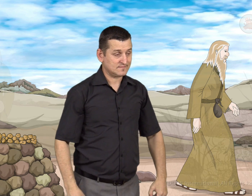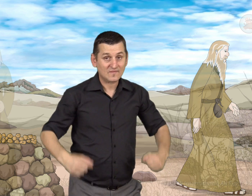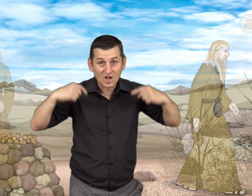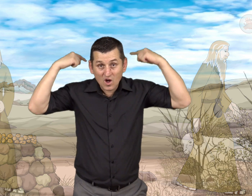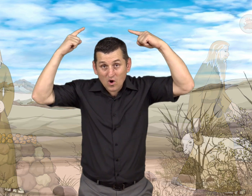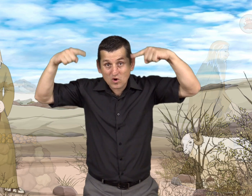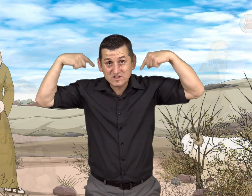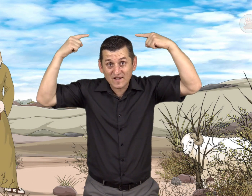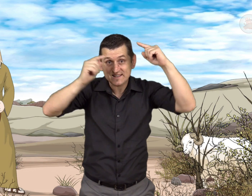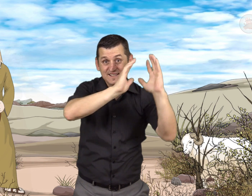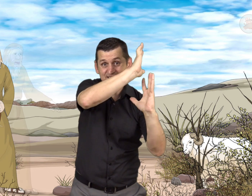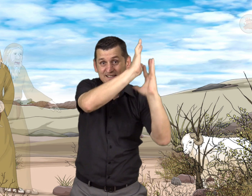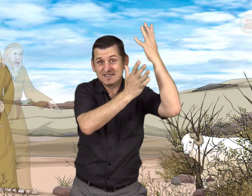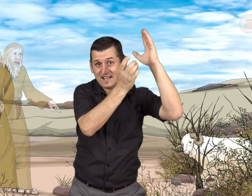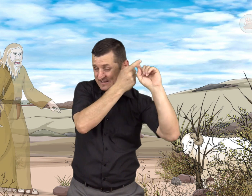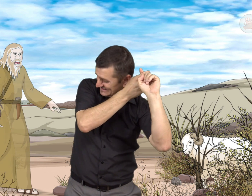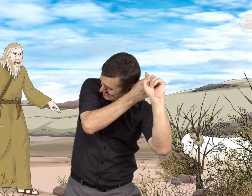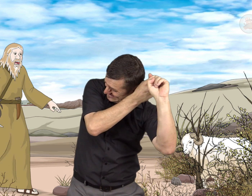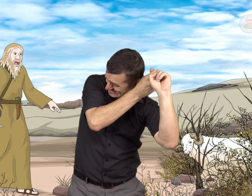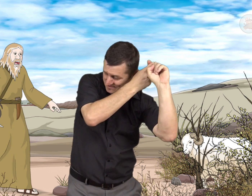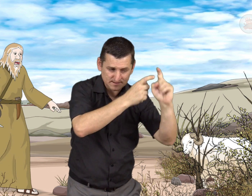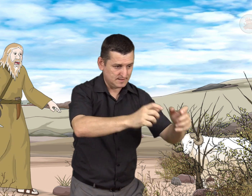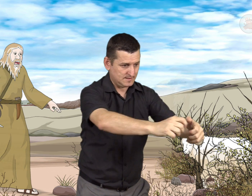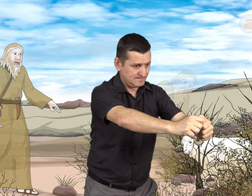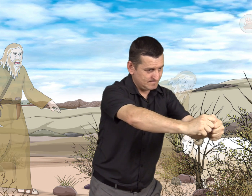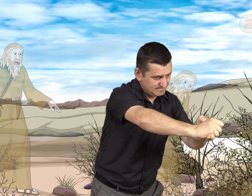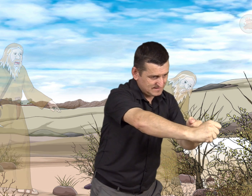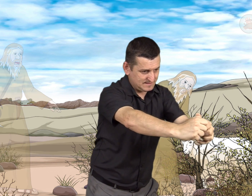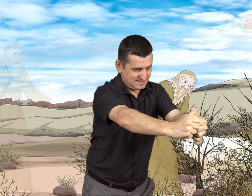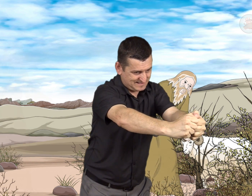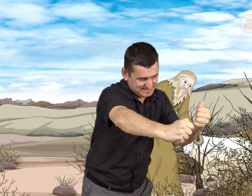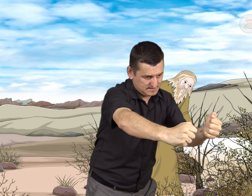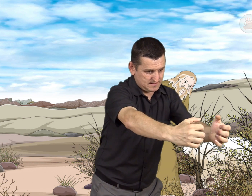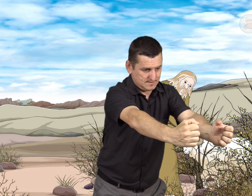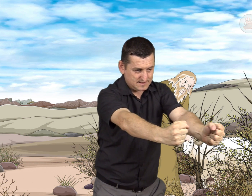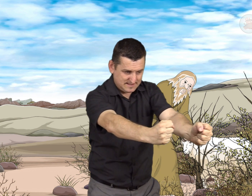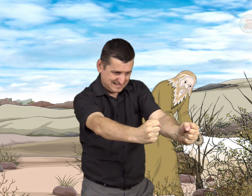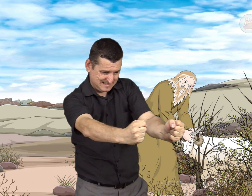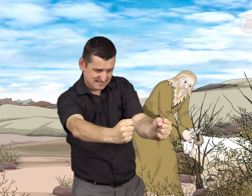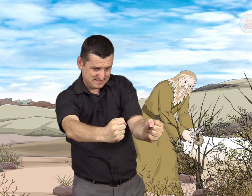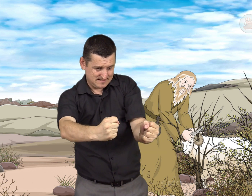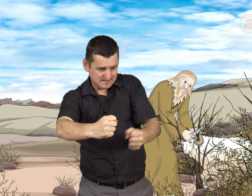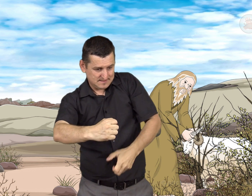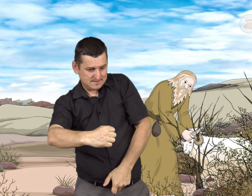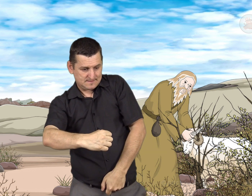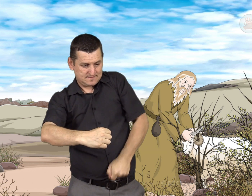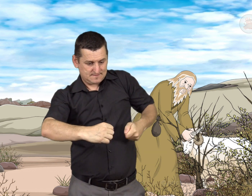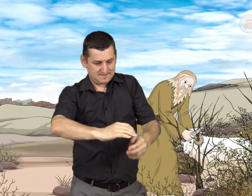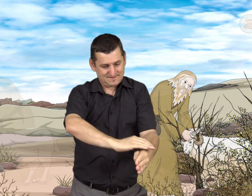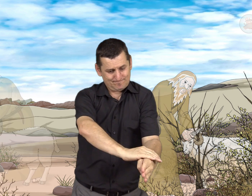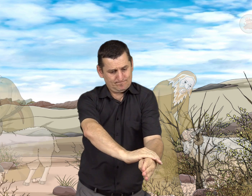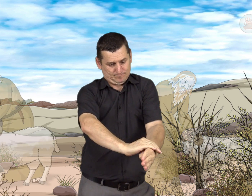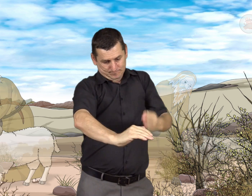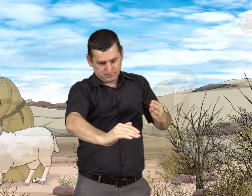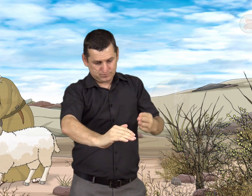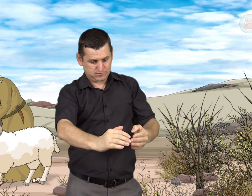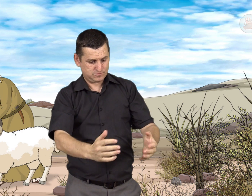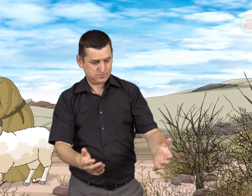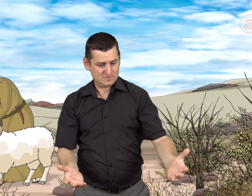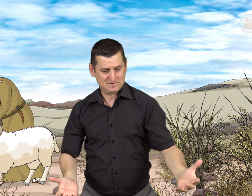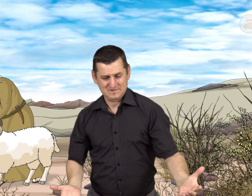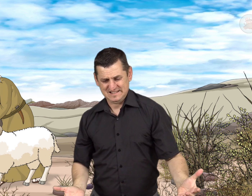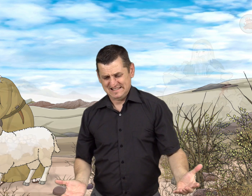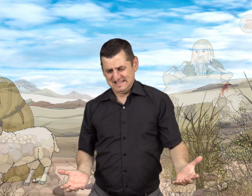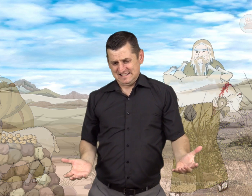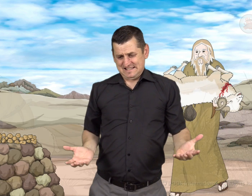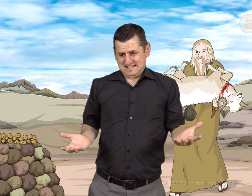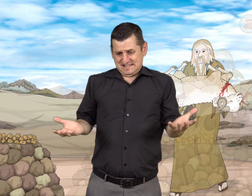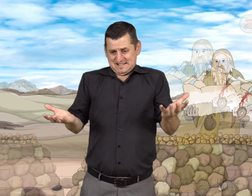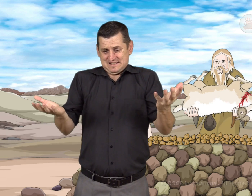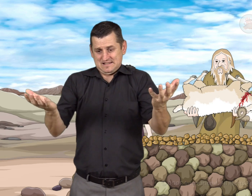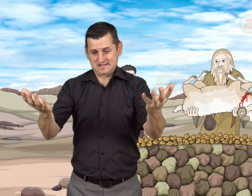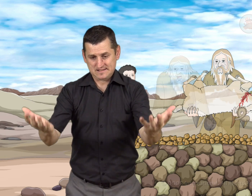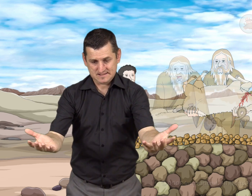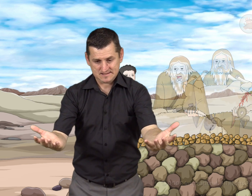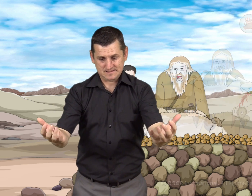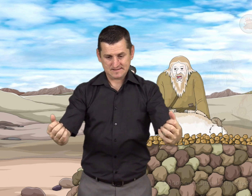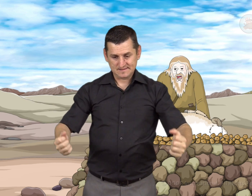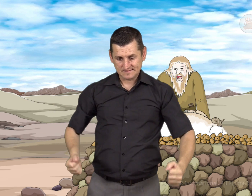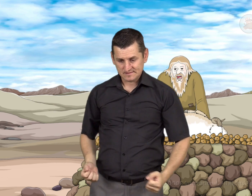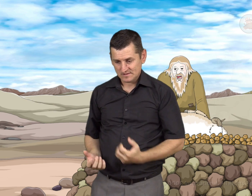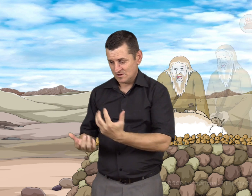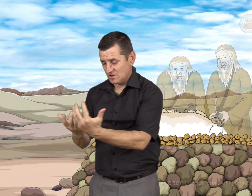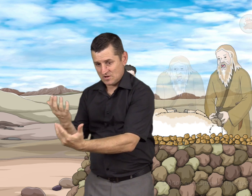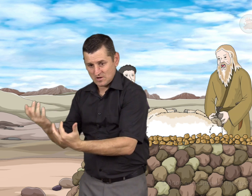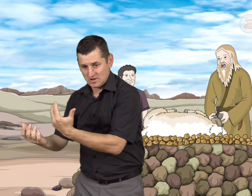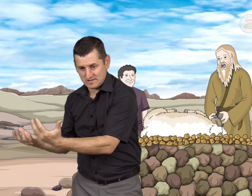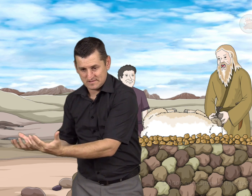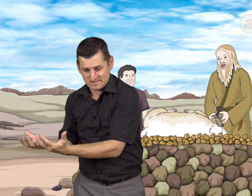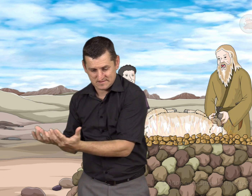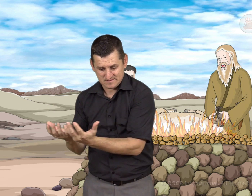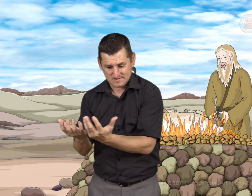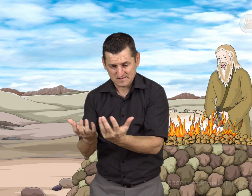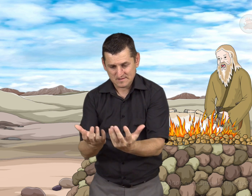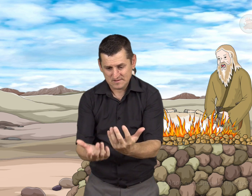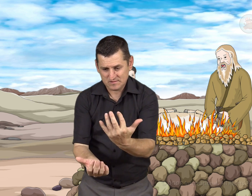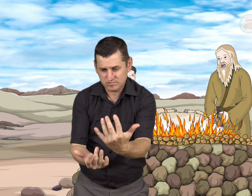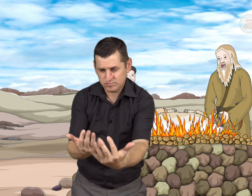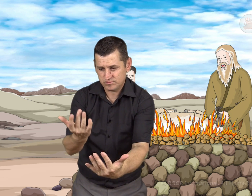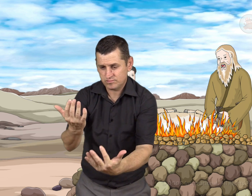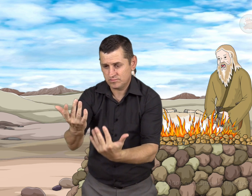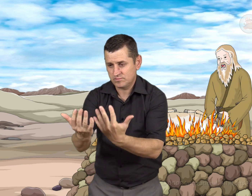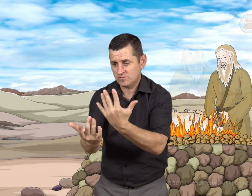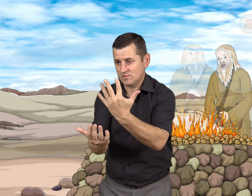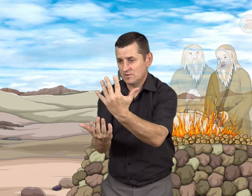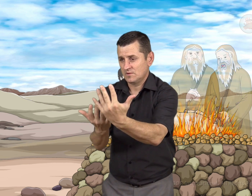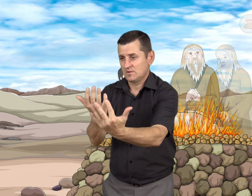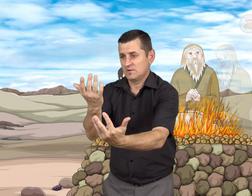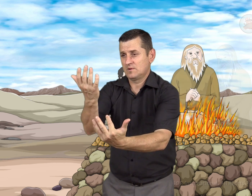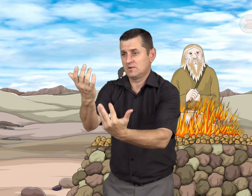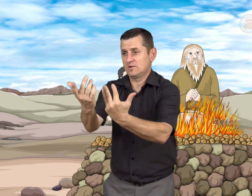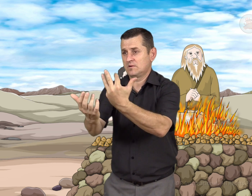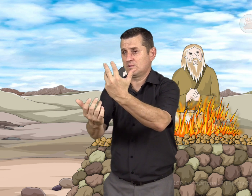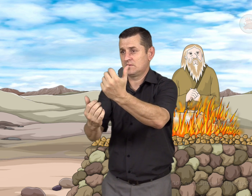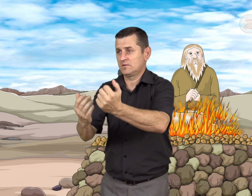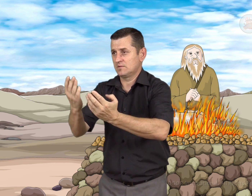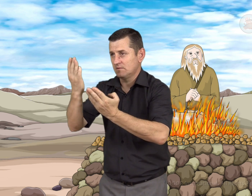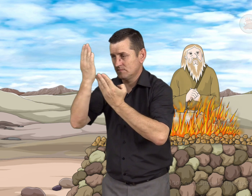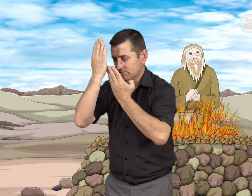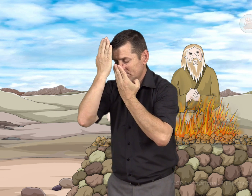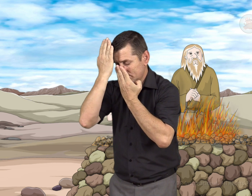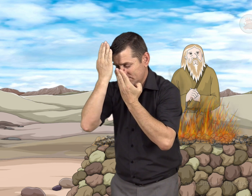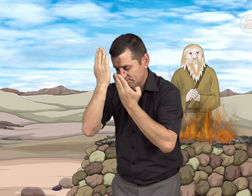So he went and took the ram and offered it as a burnt offering in place of his son.